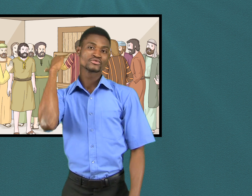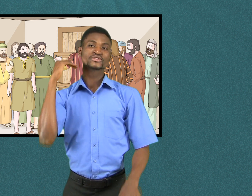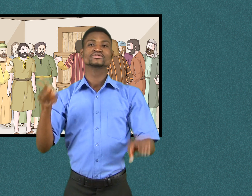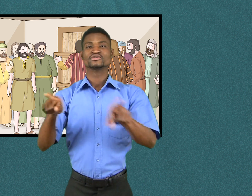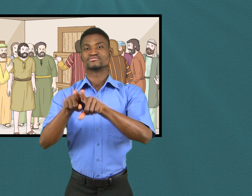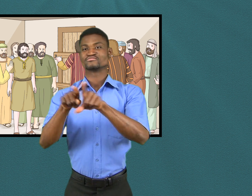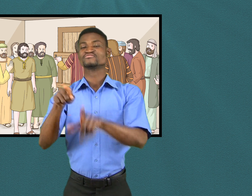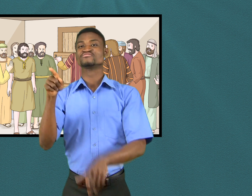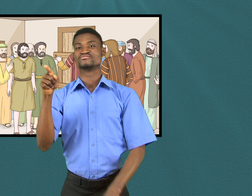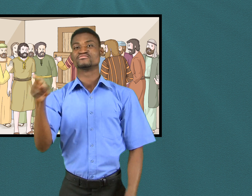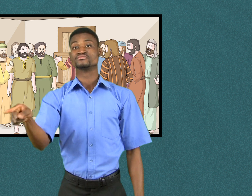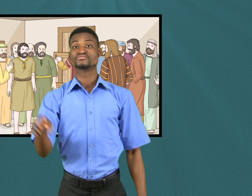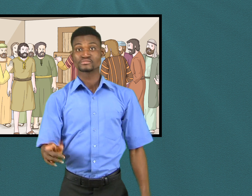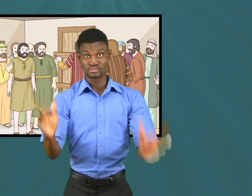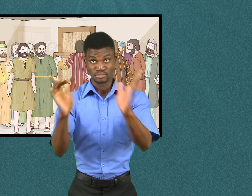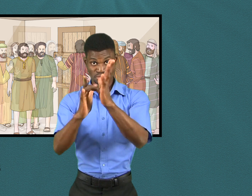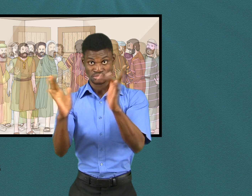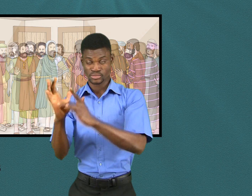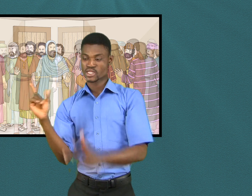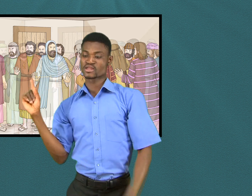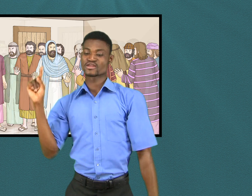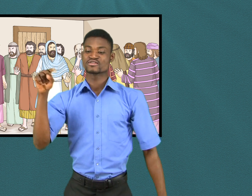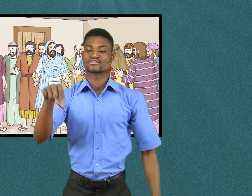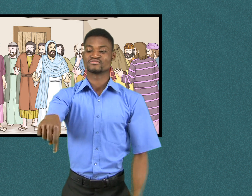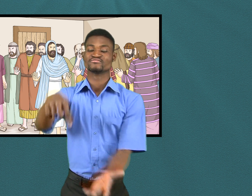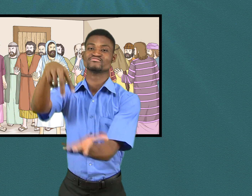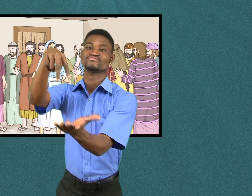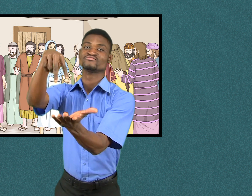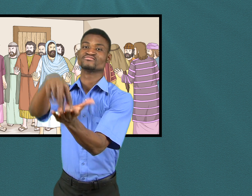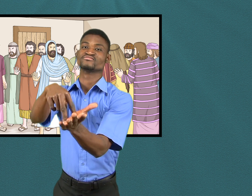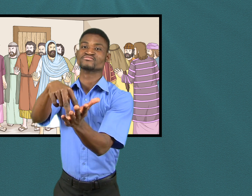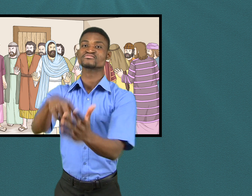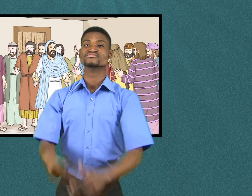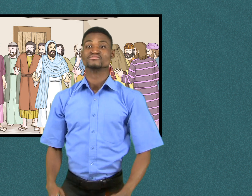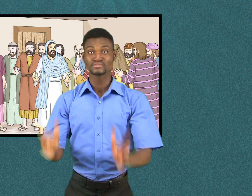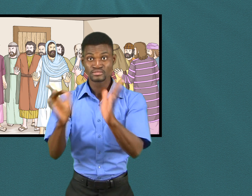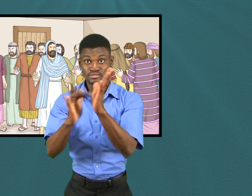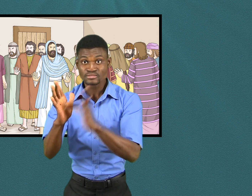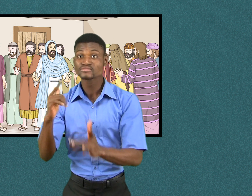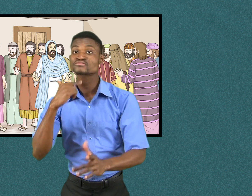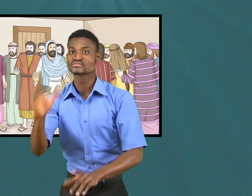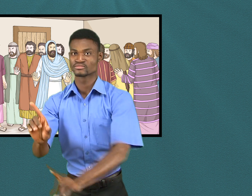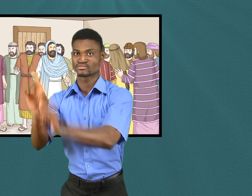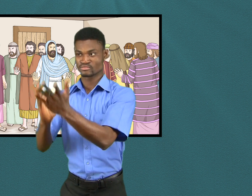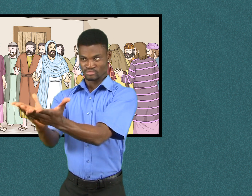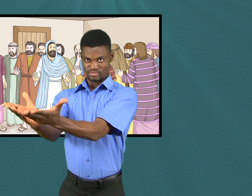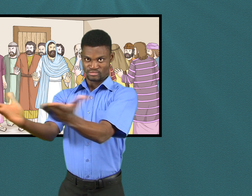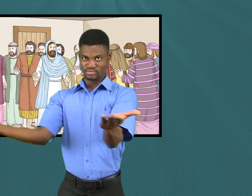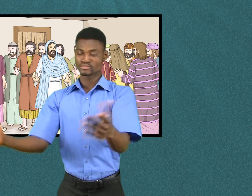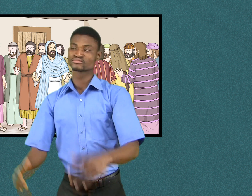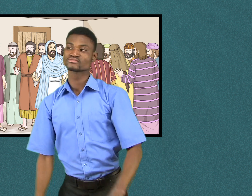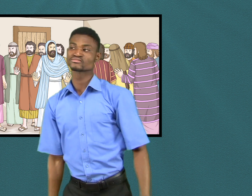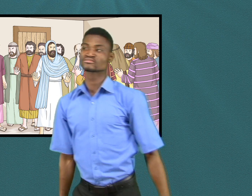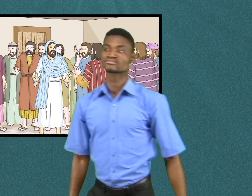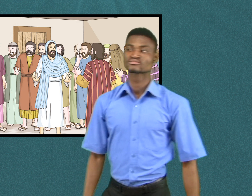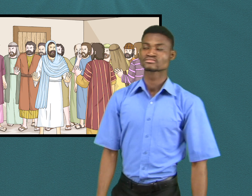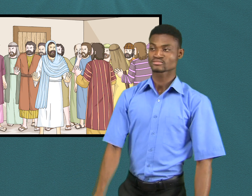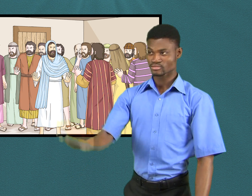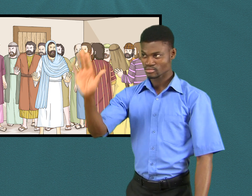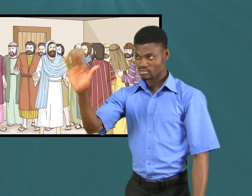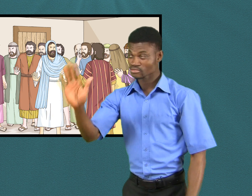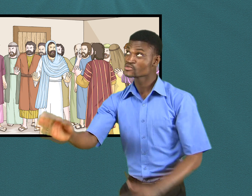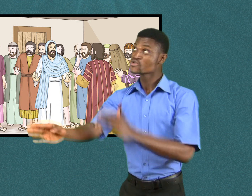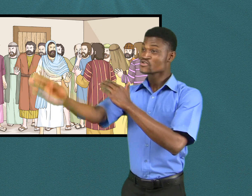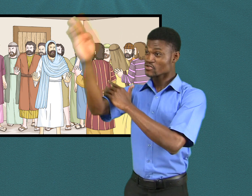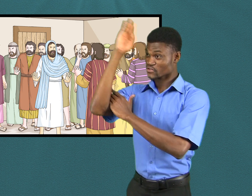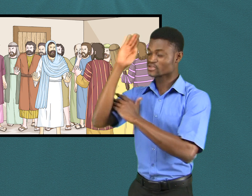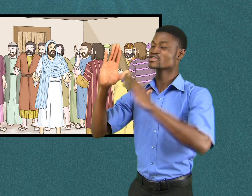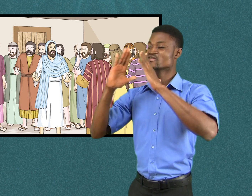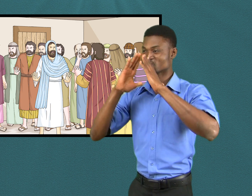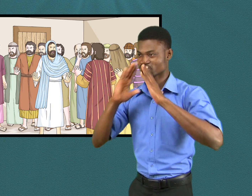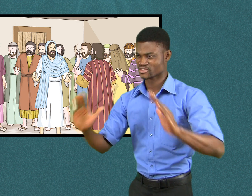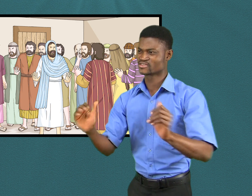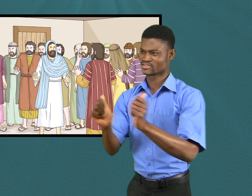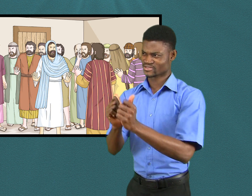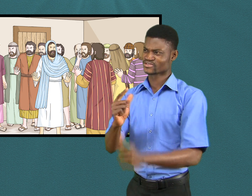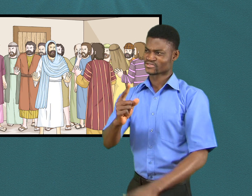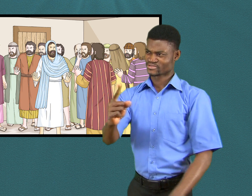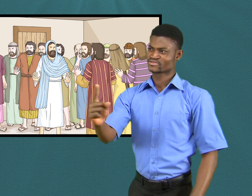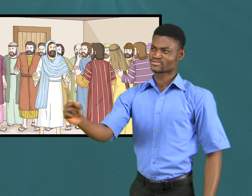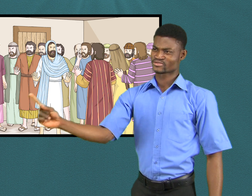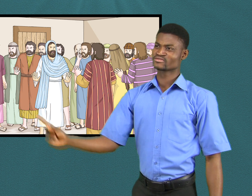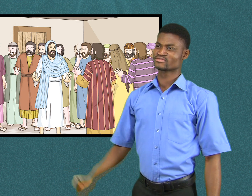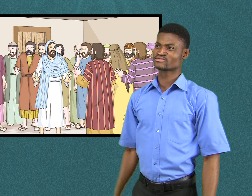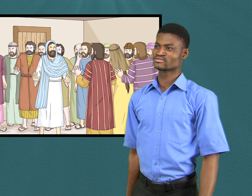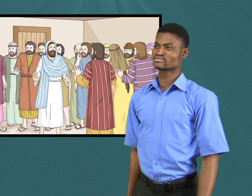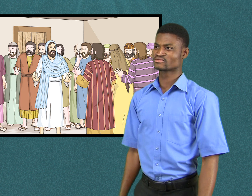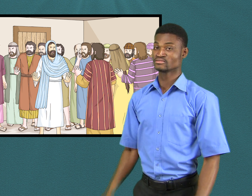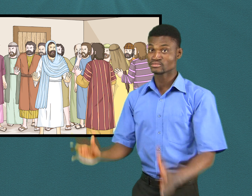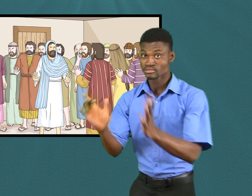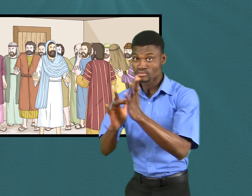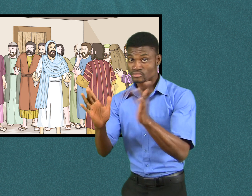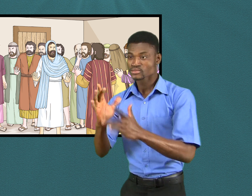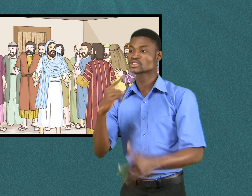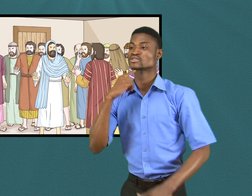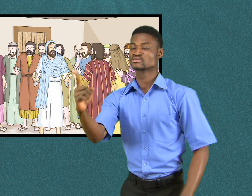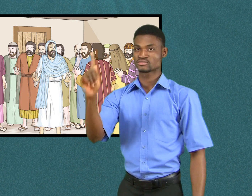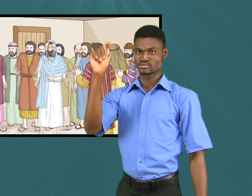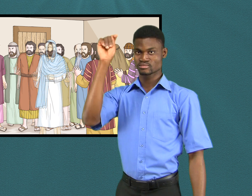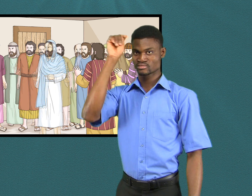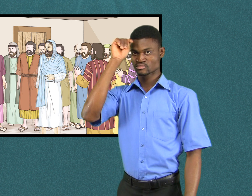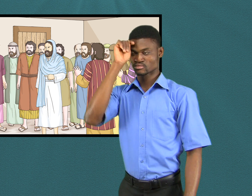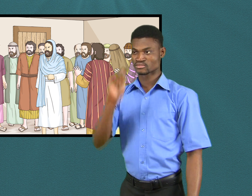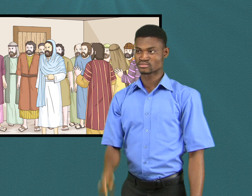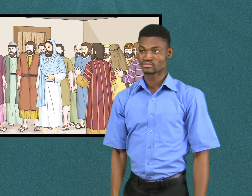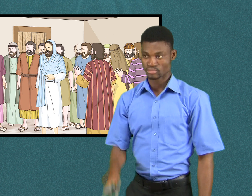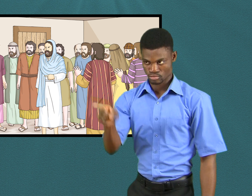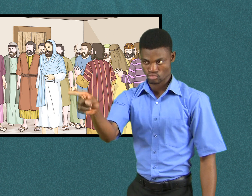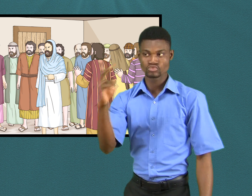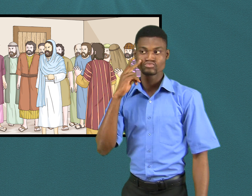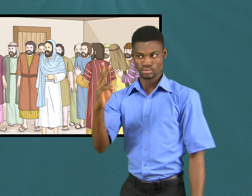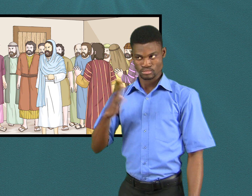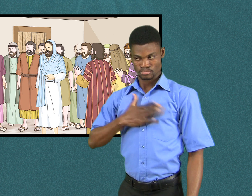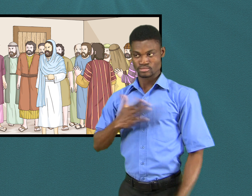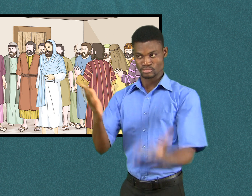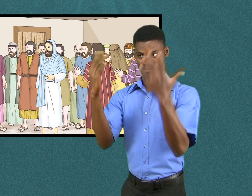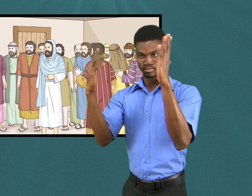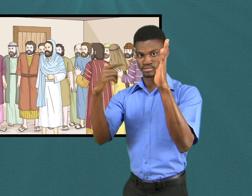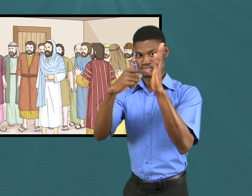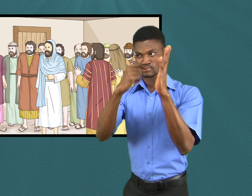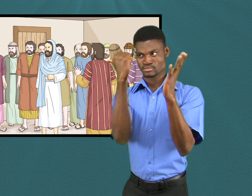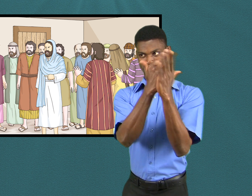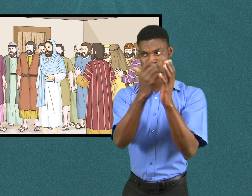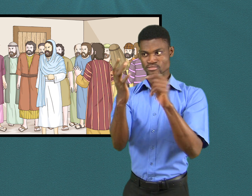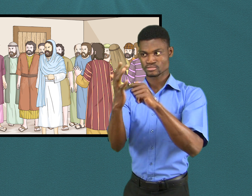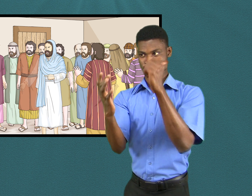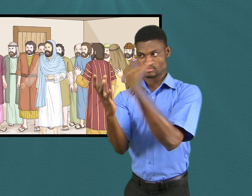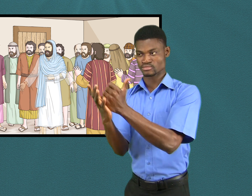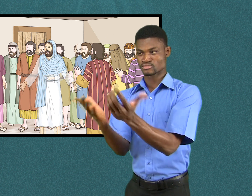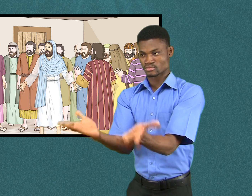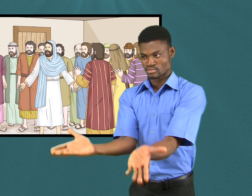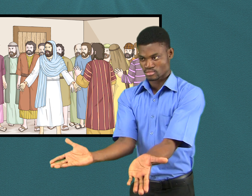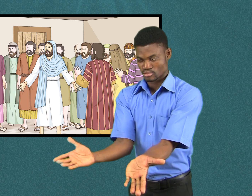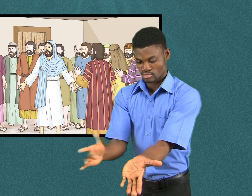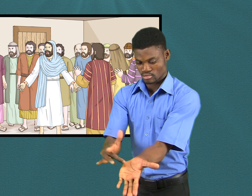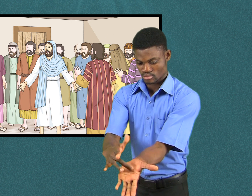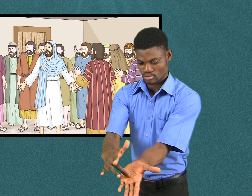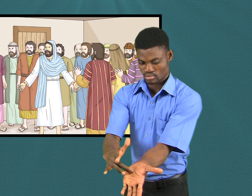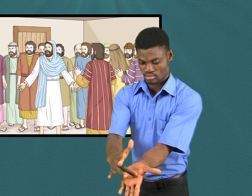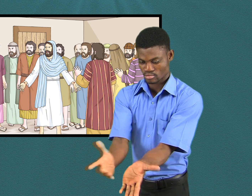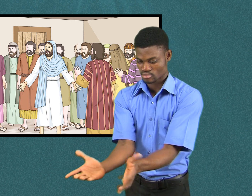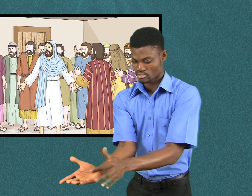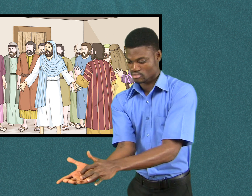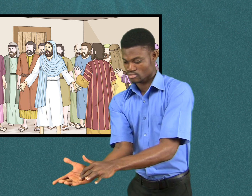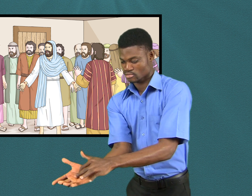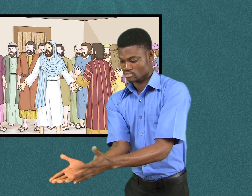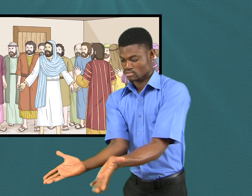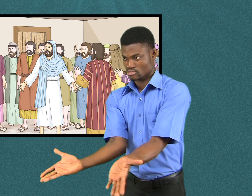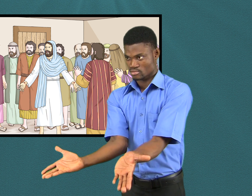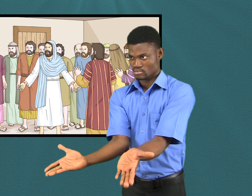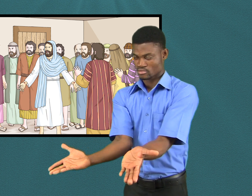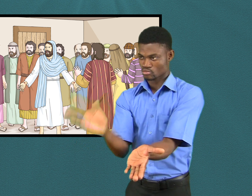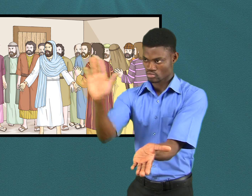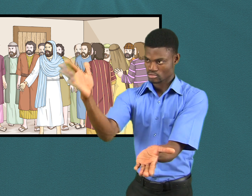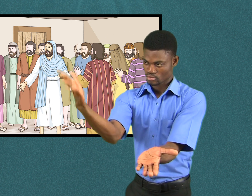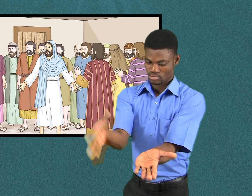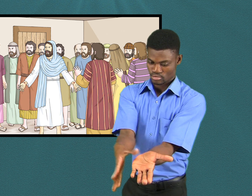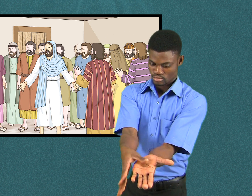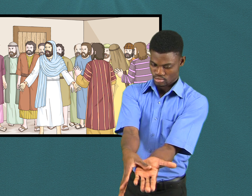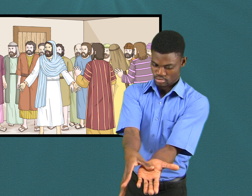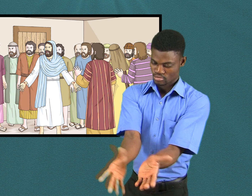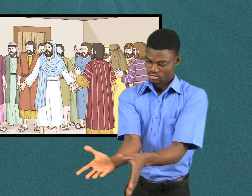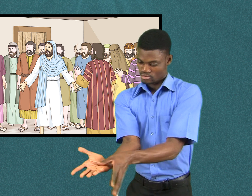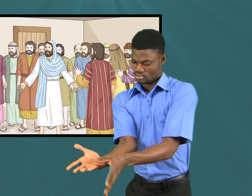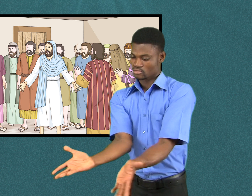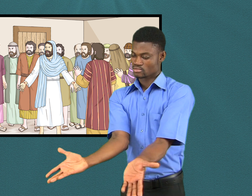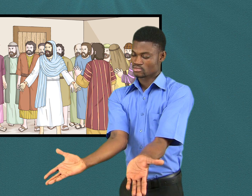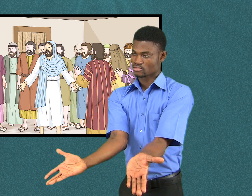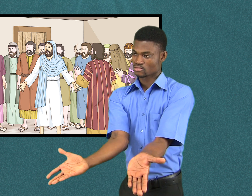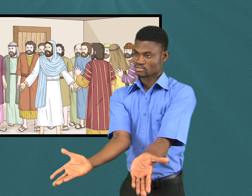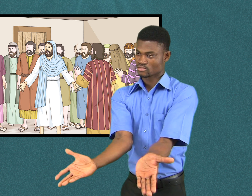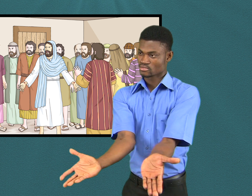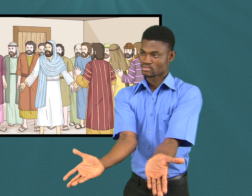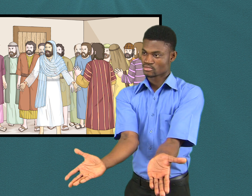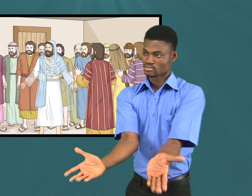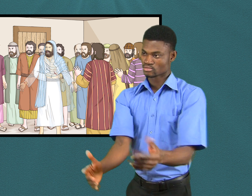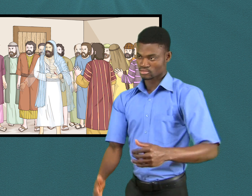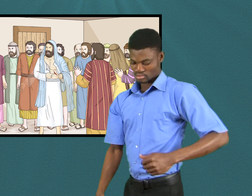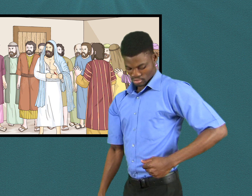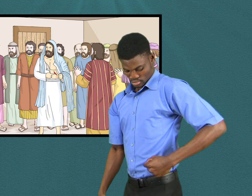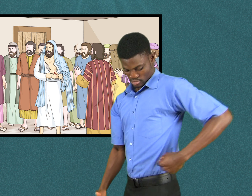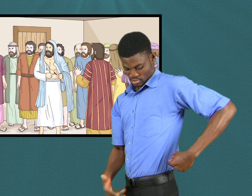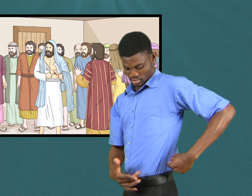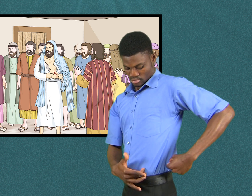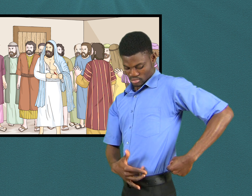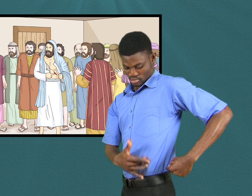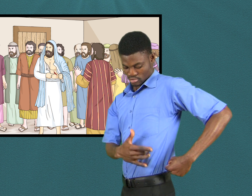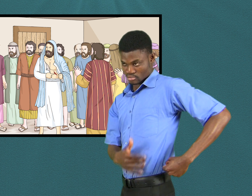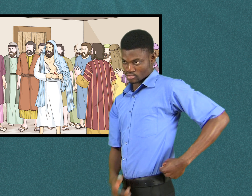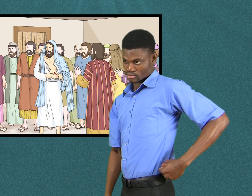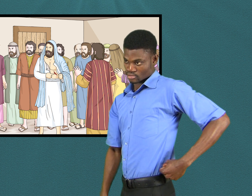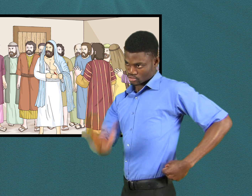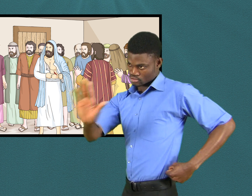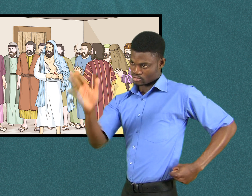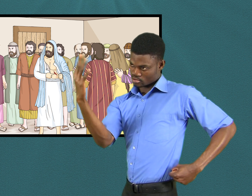Jesus came and stood among them and said, “Peace be with you.” Then Jesus said to Thomas, “Put your finger here and look at My hands.